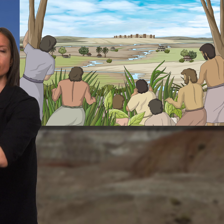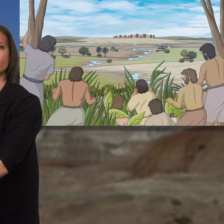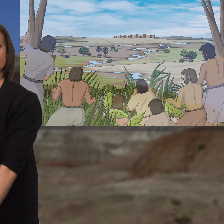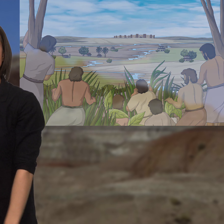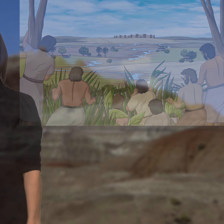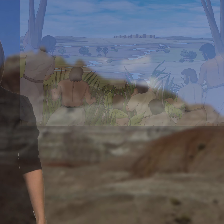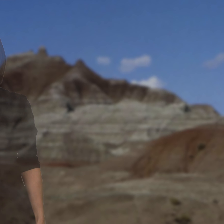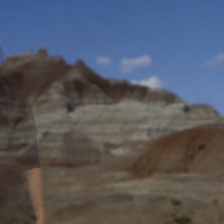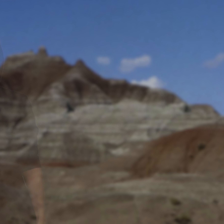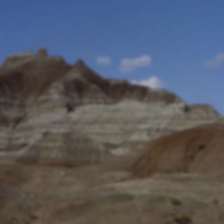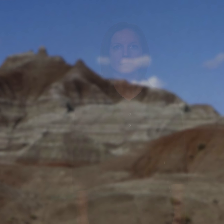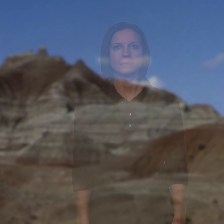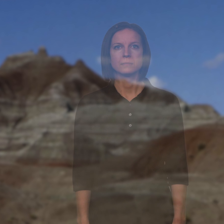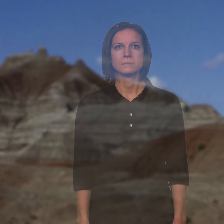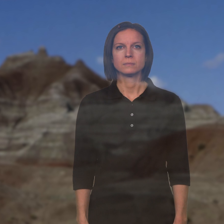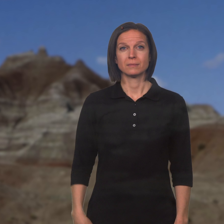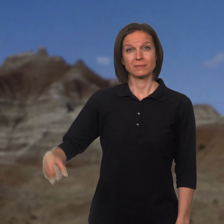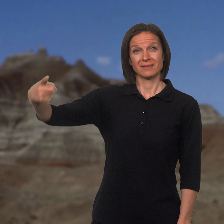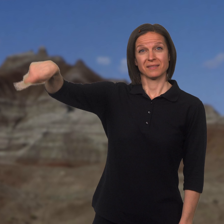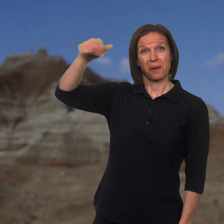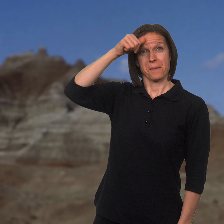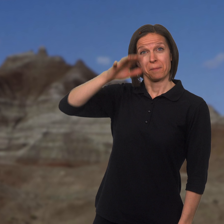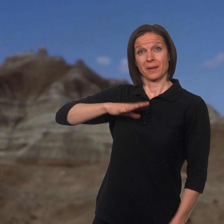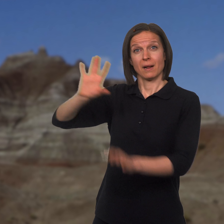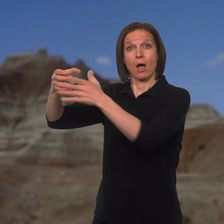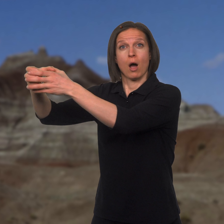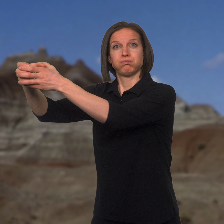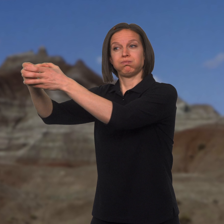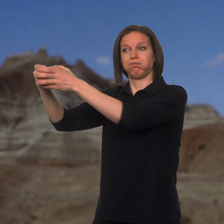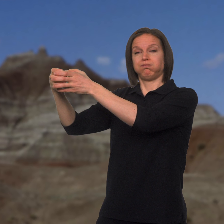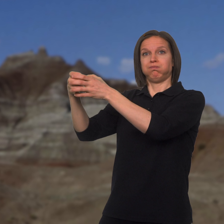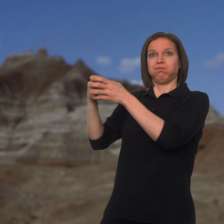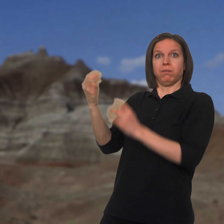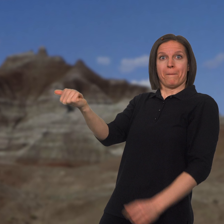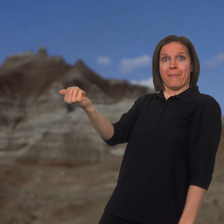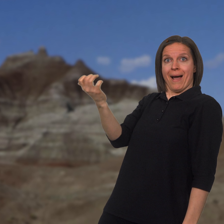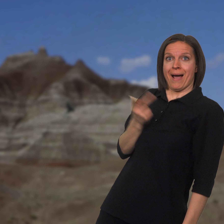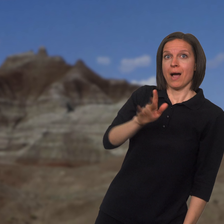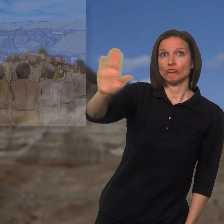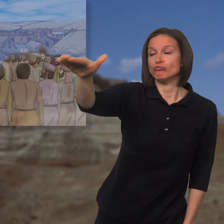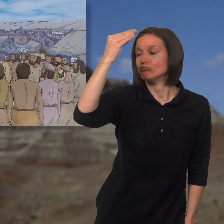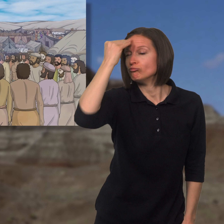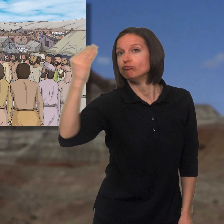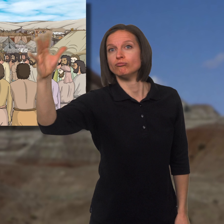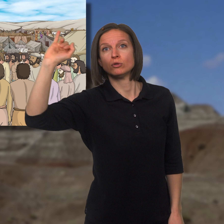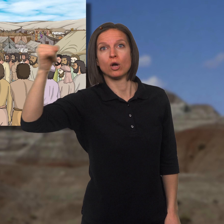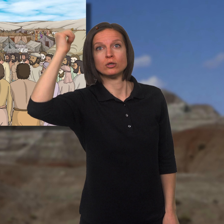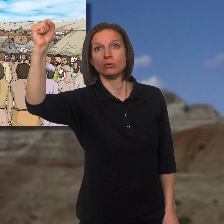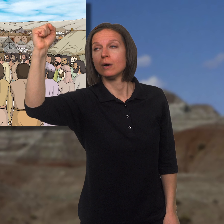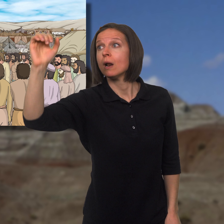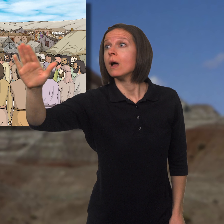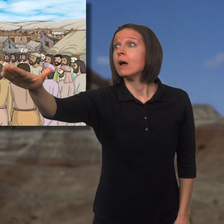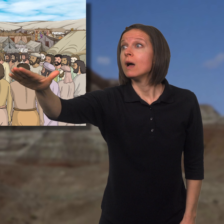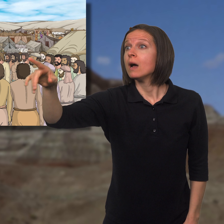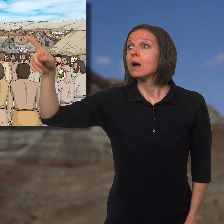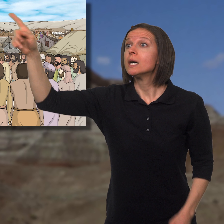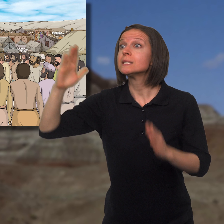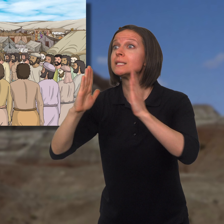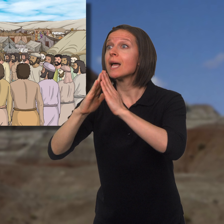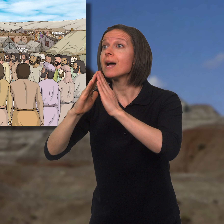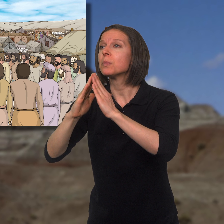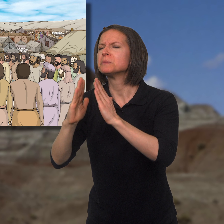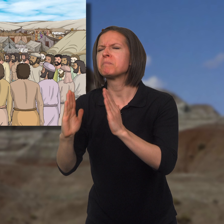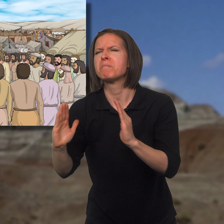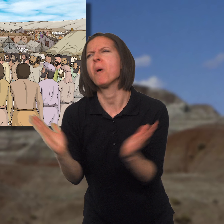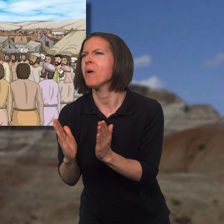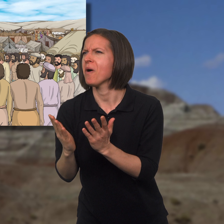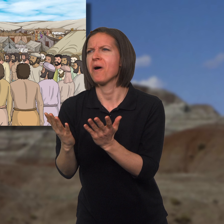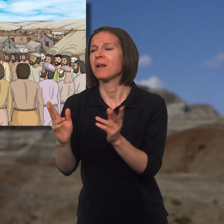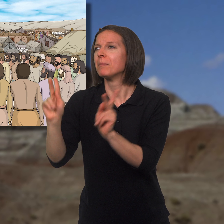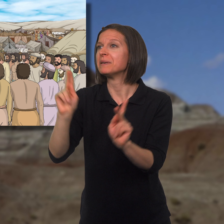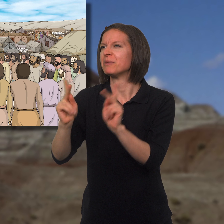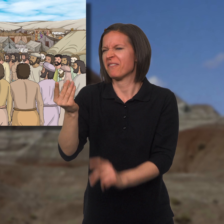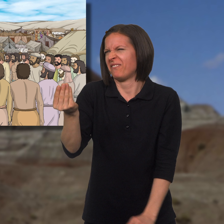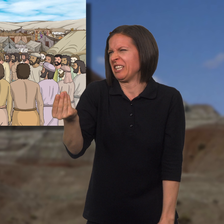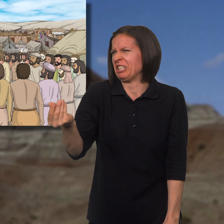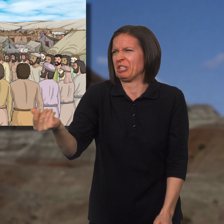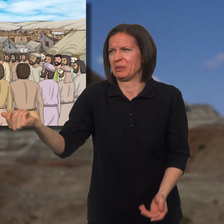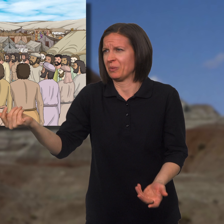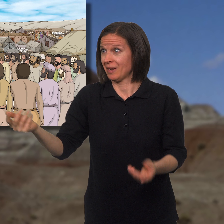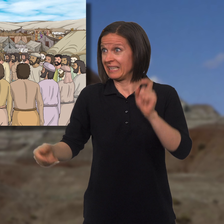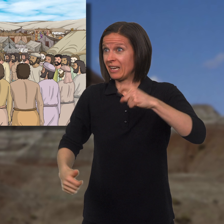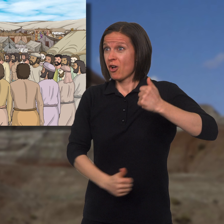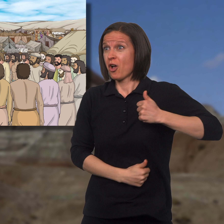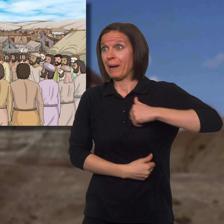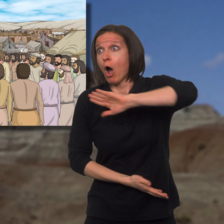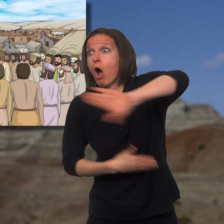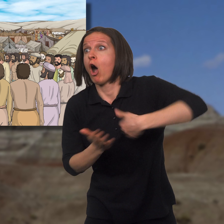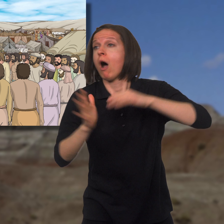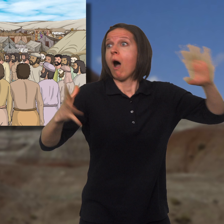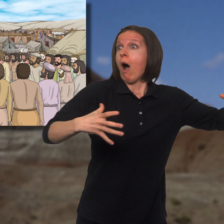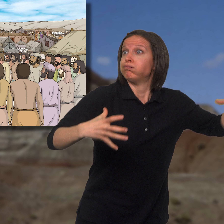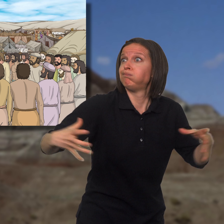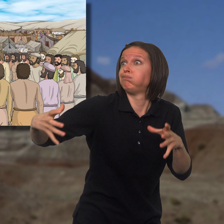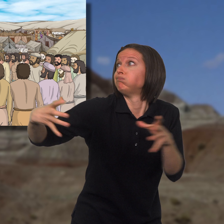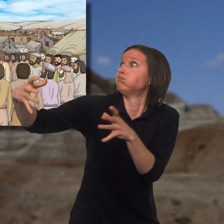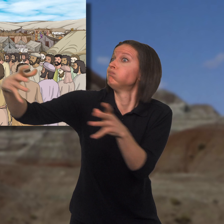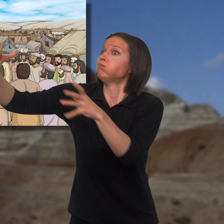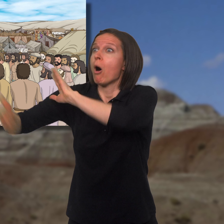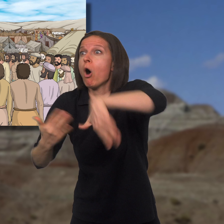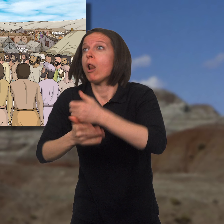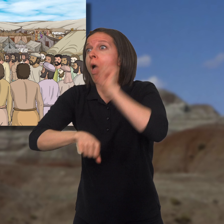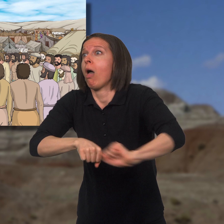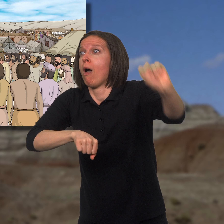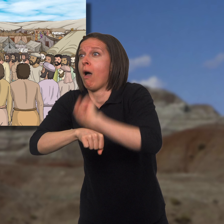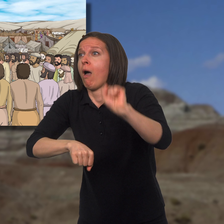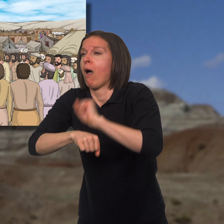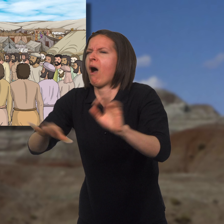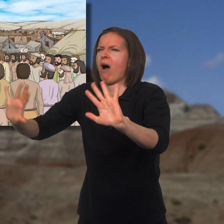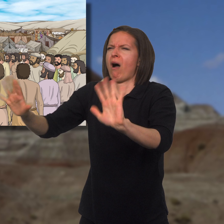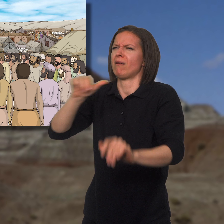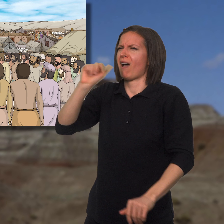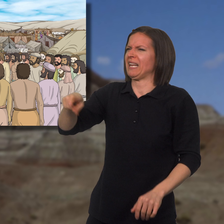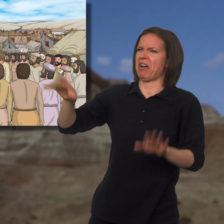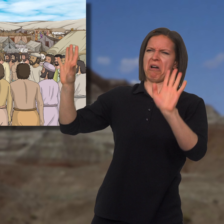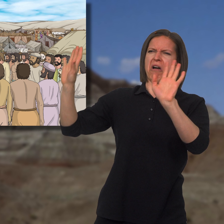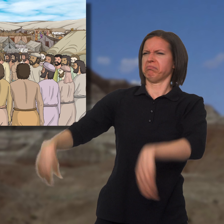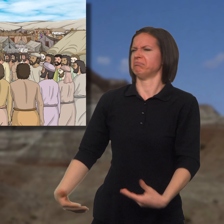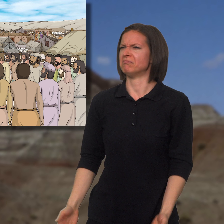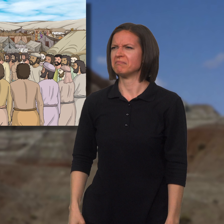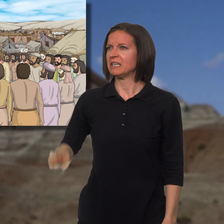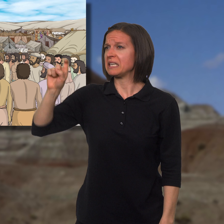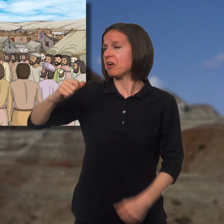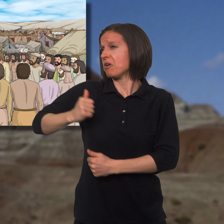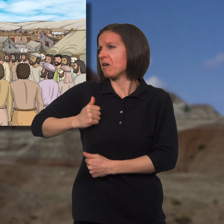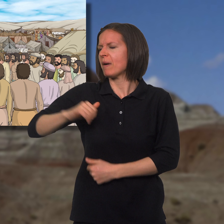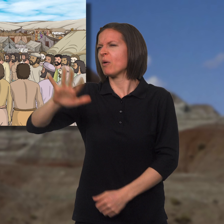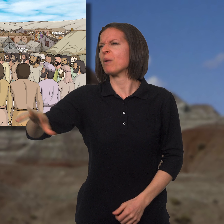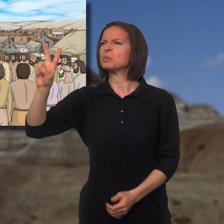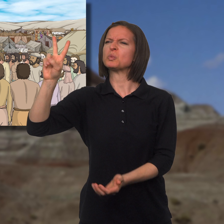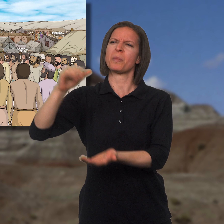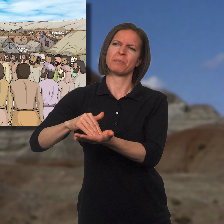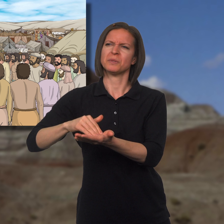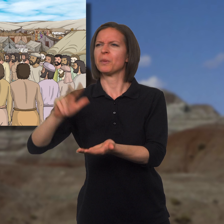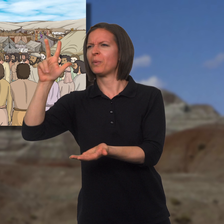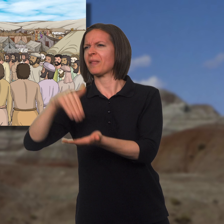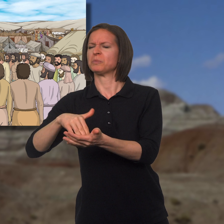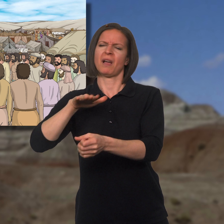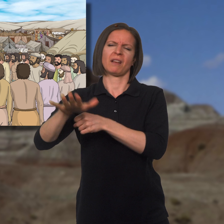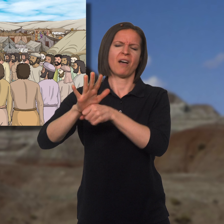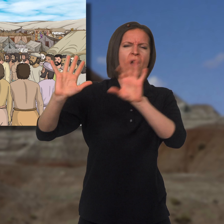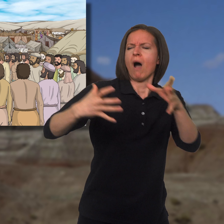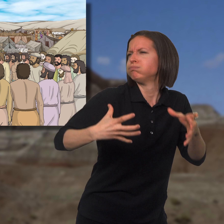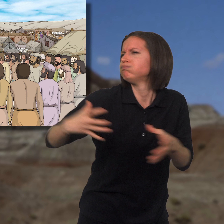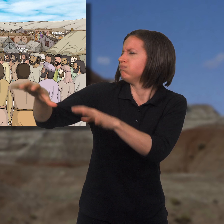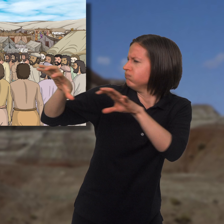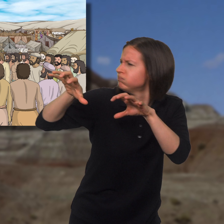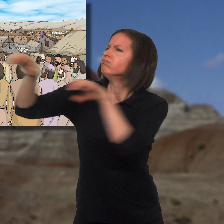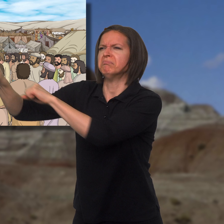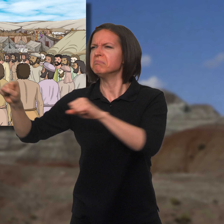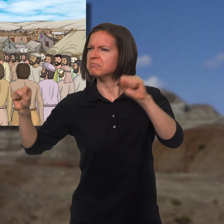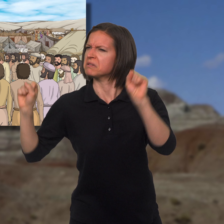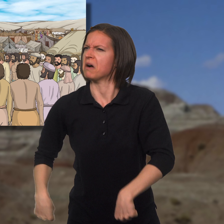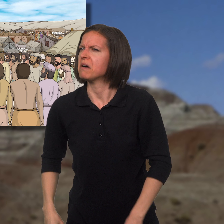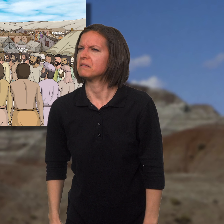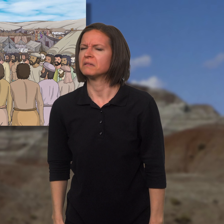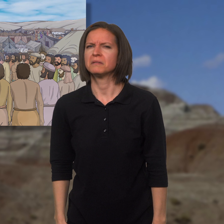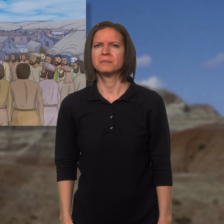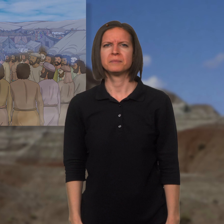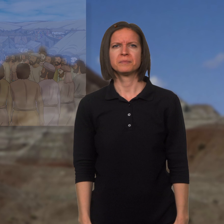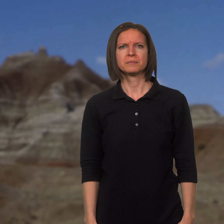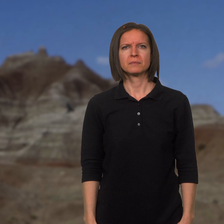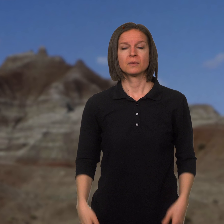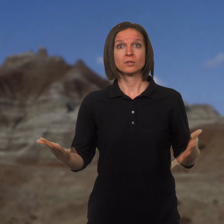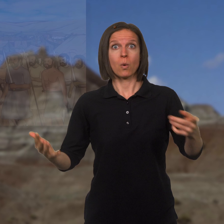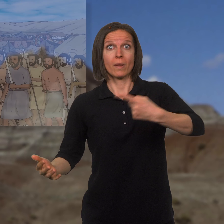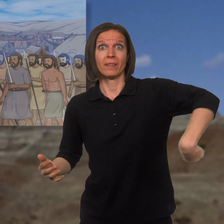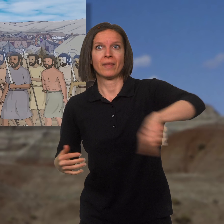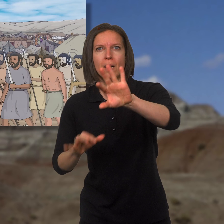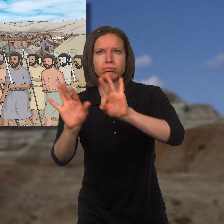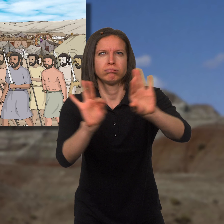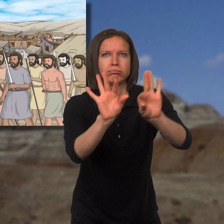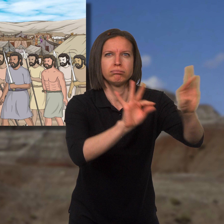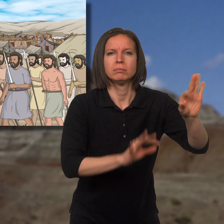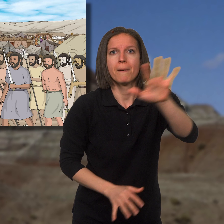On returning to Joshua, they reported, “There is no need to send all the people; two or three thousand men are enough to go up and attack Ai. Since the people of Ai are so few, you need not wear out all our people there.”